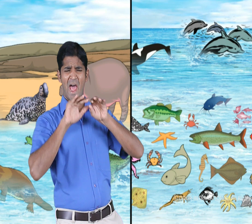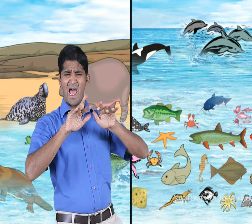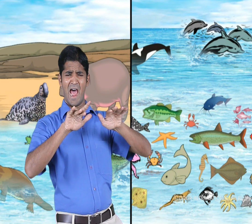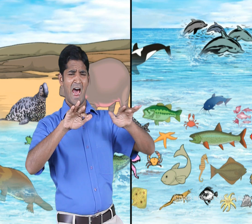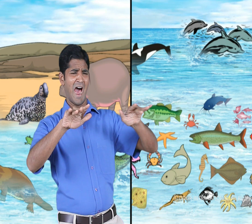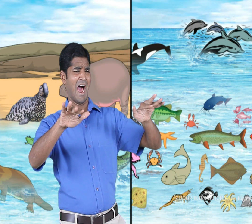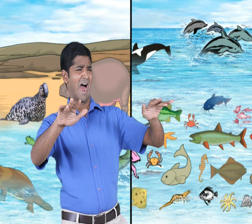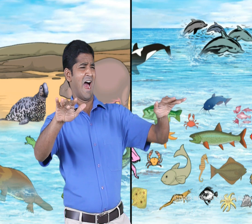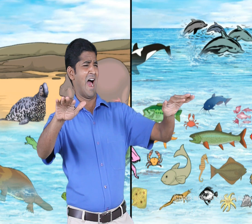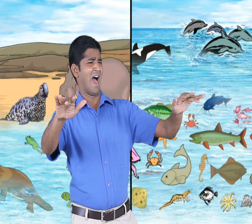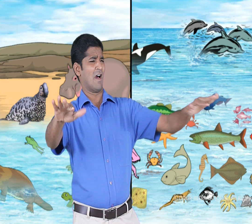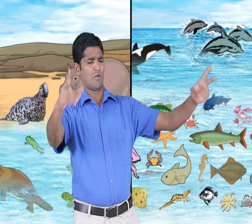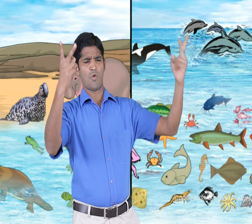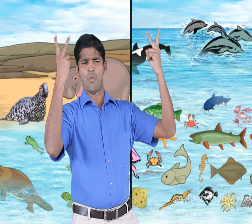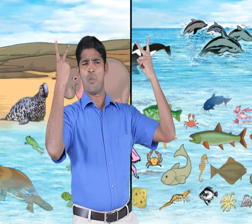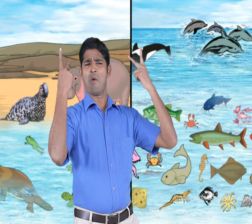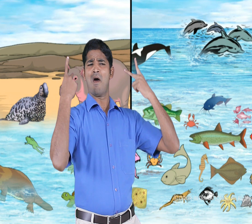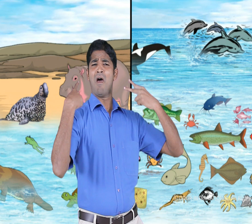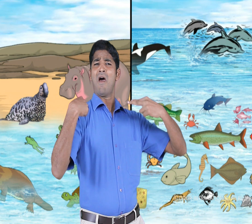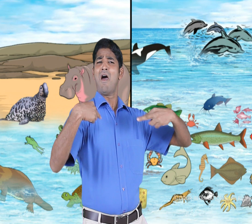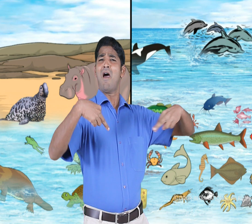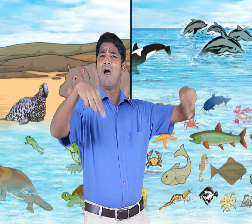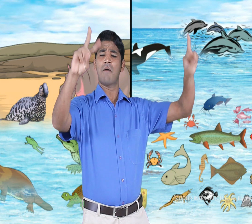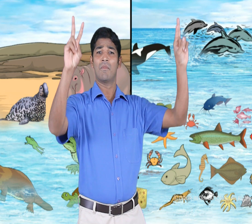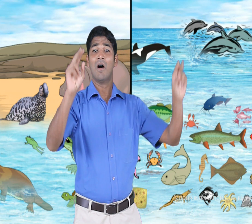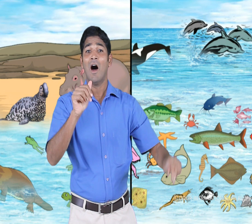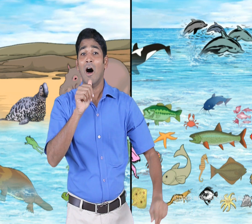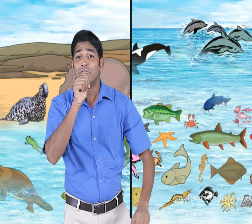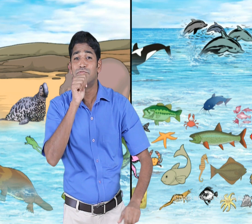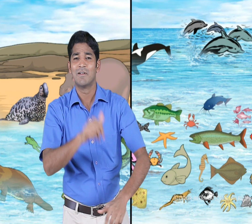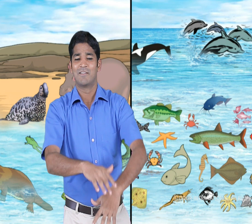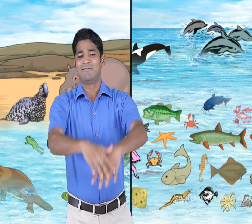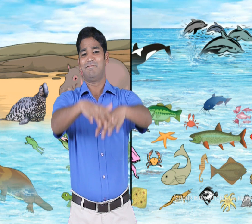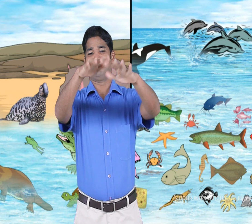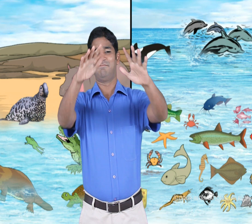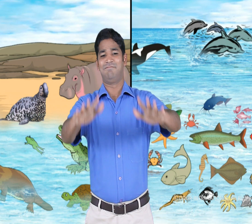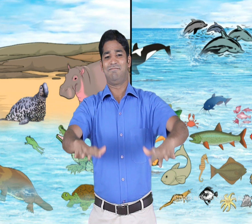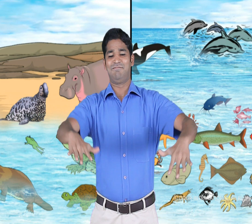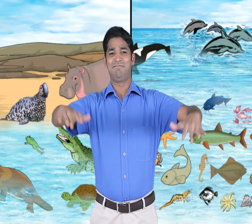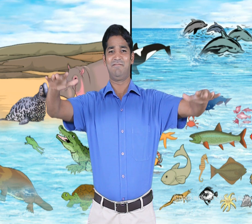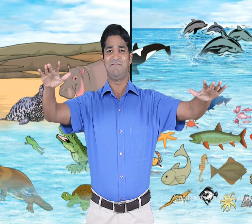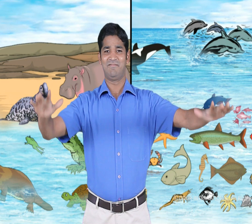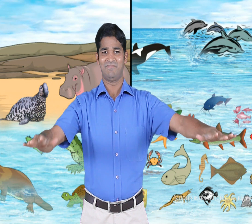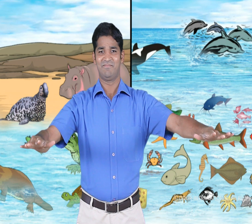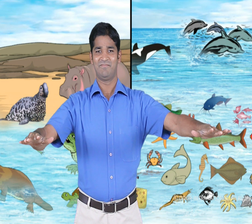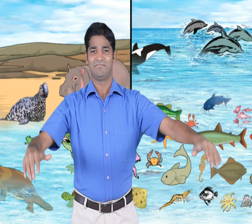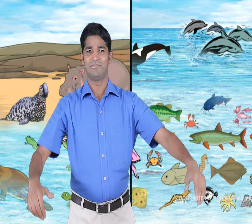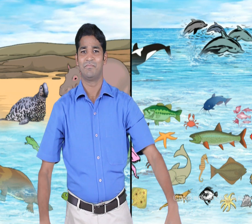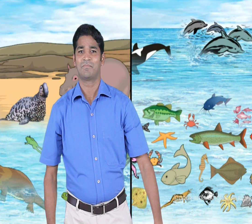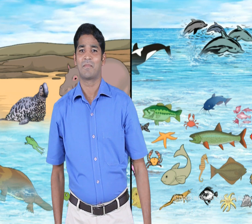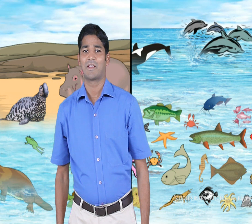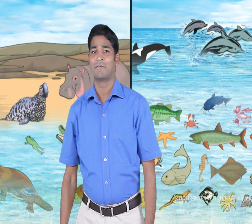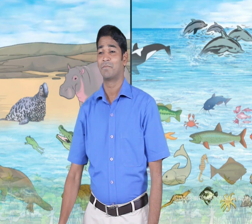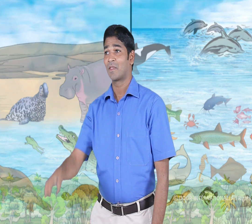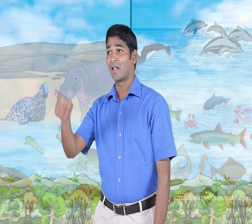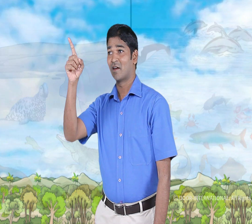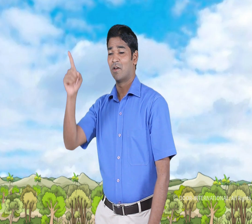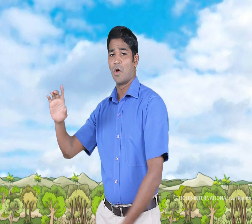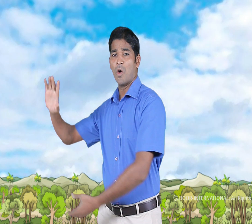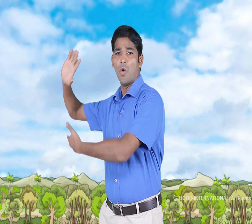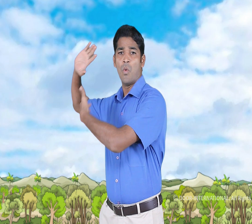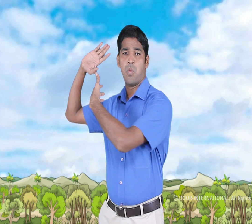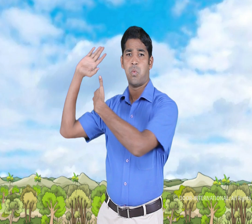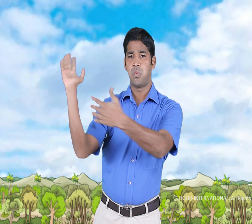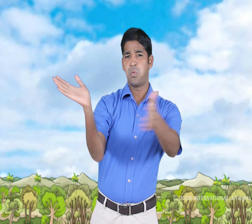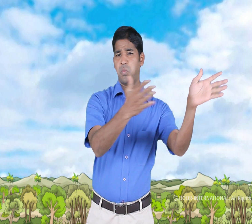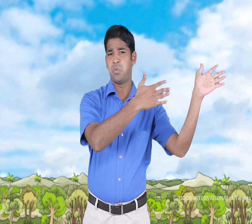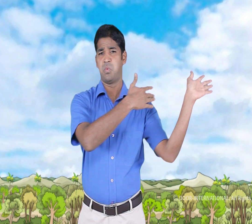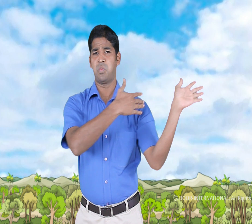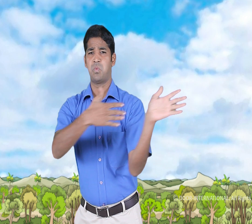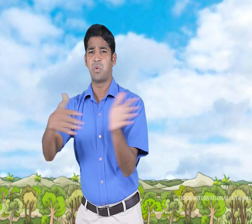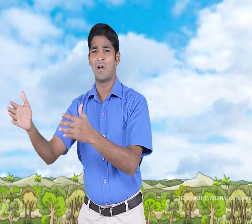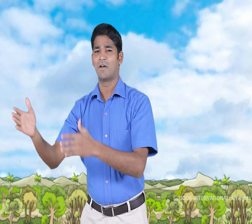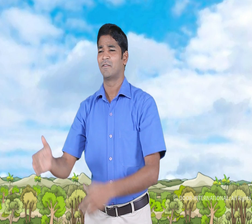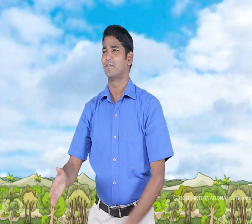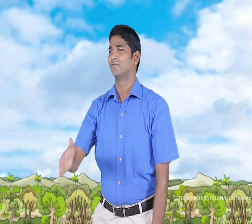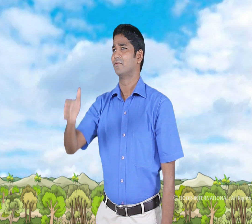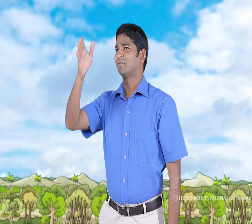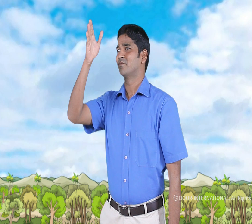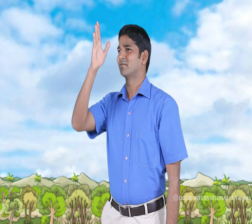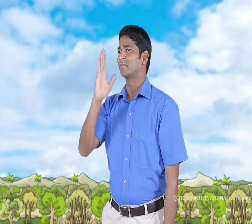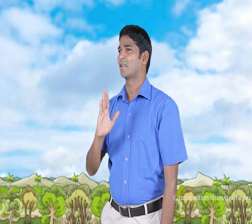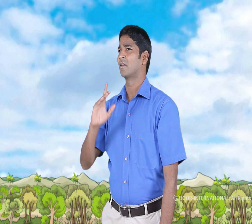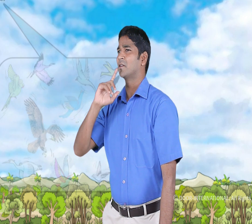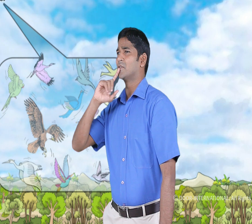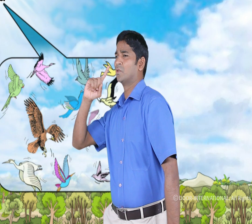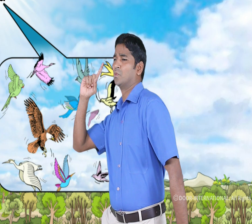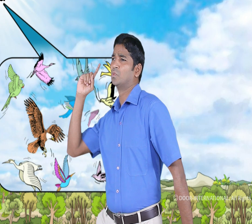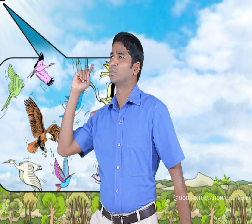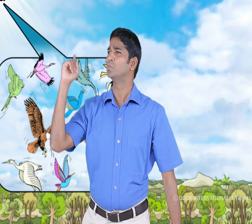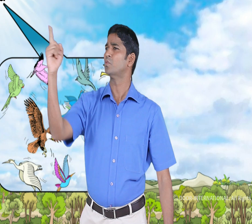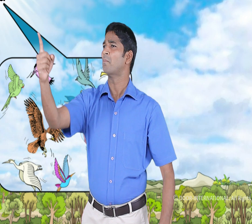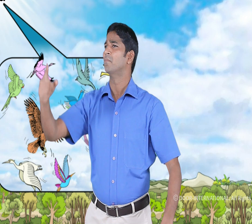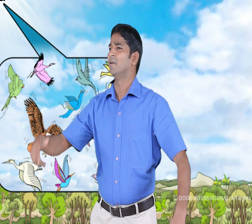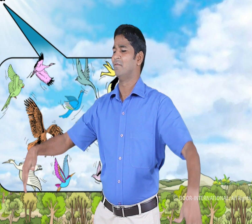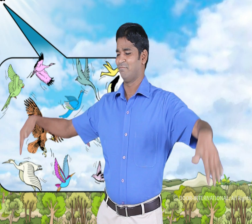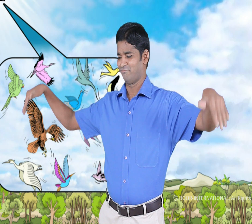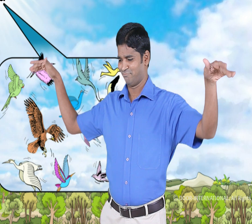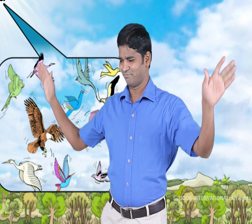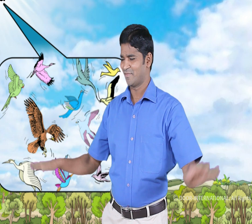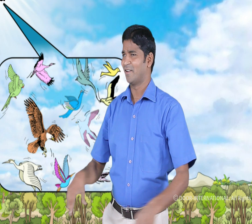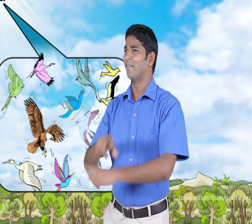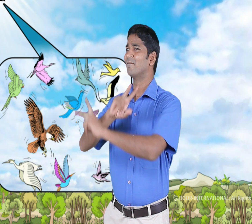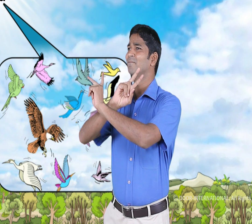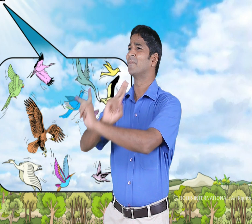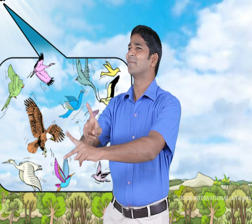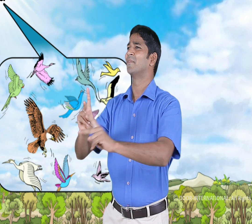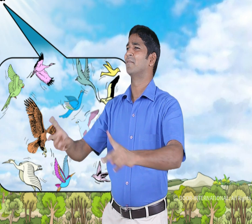And God saw that it was good.